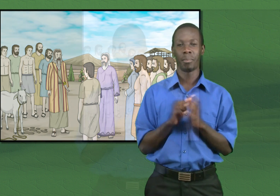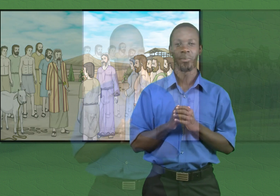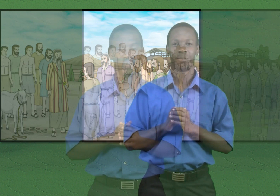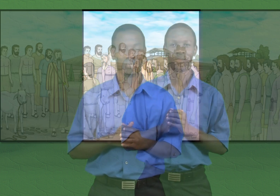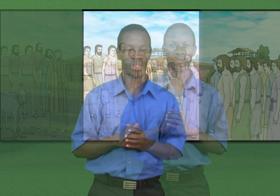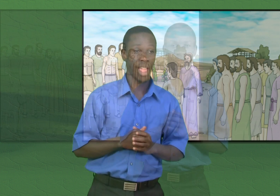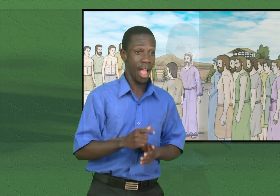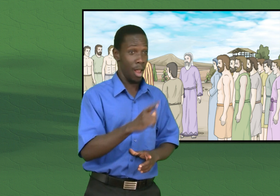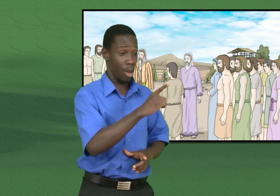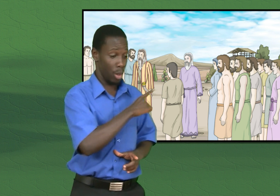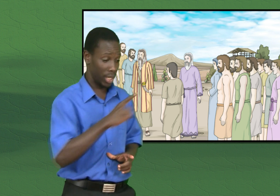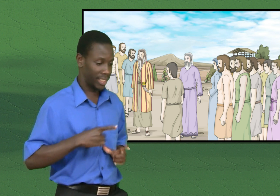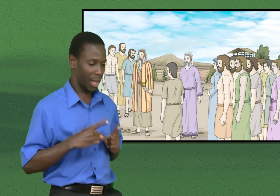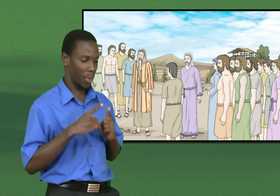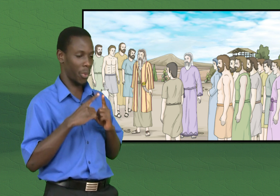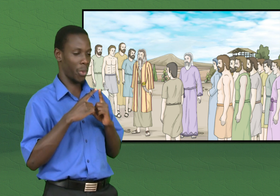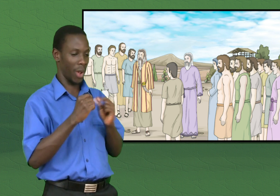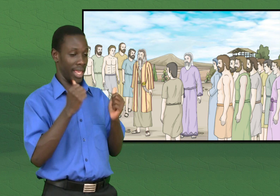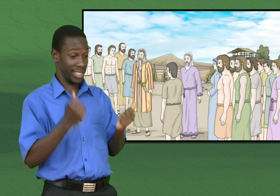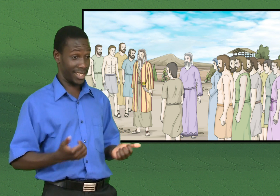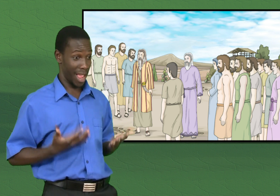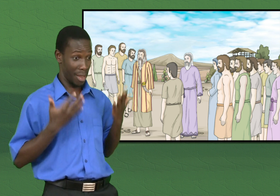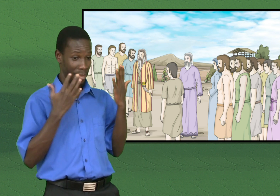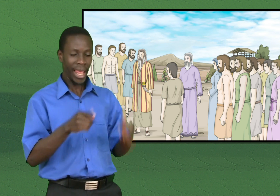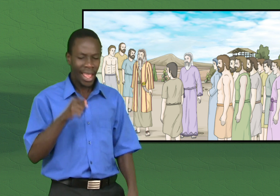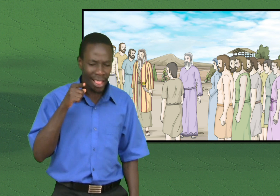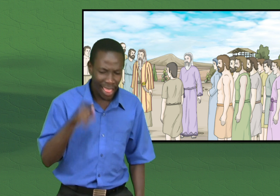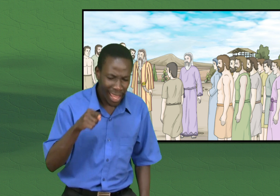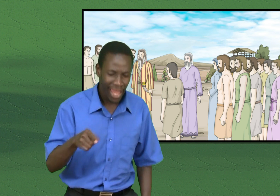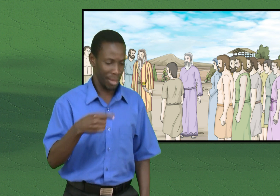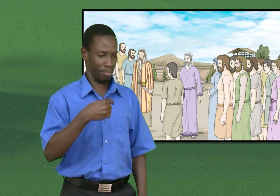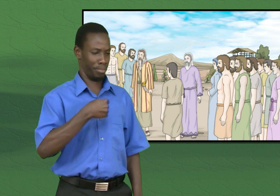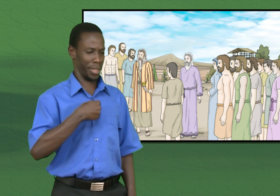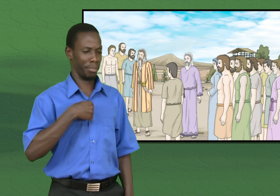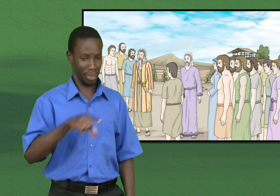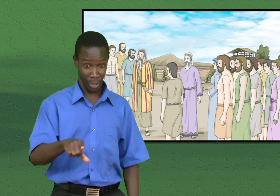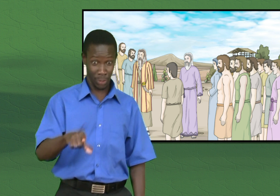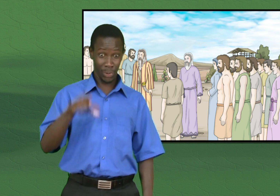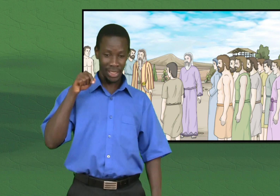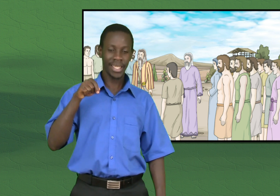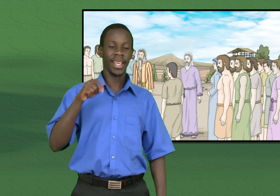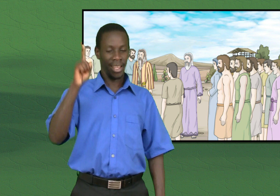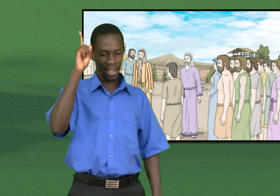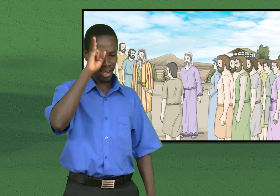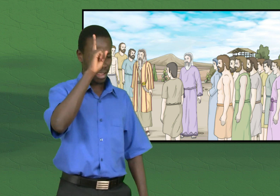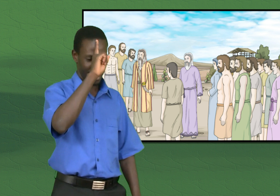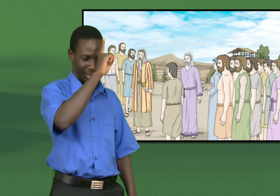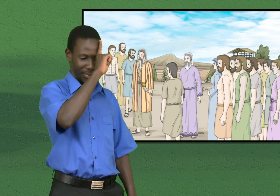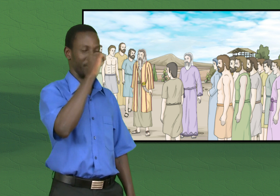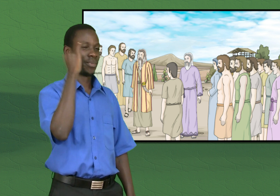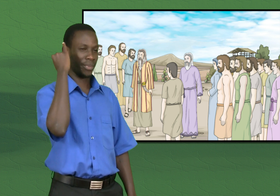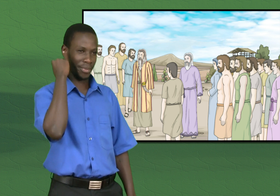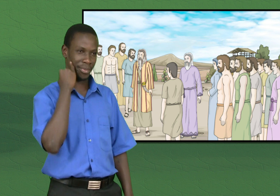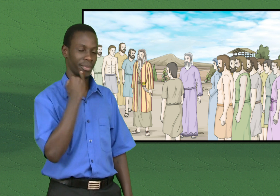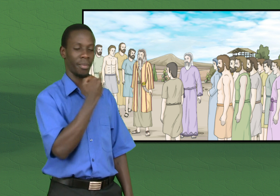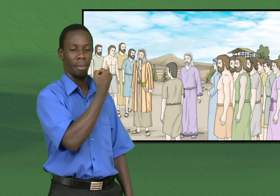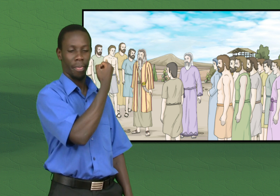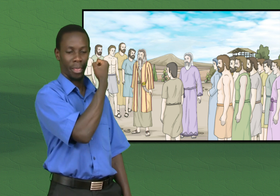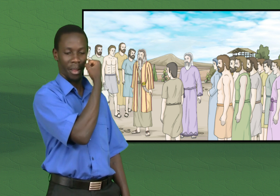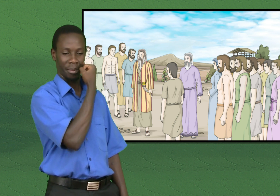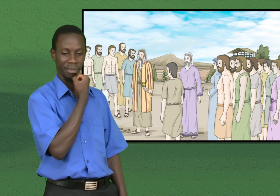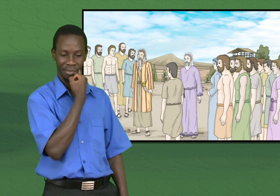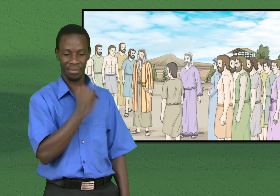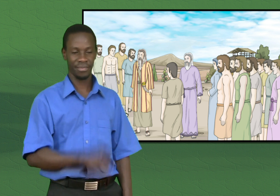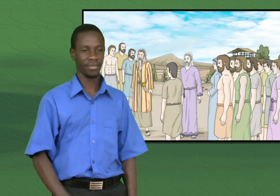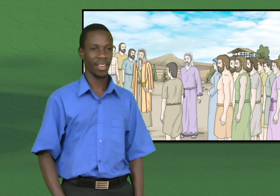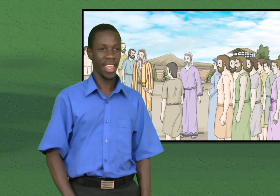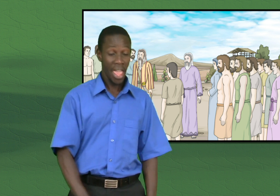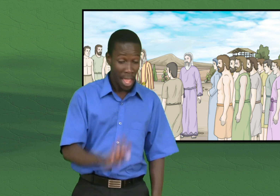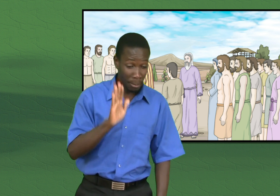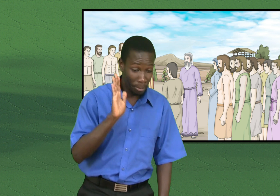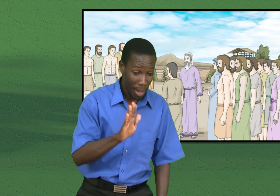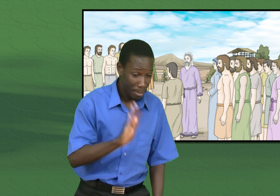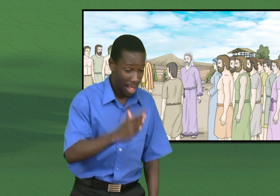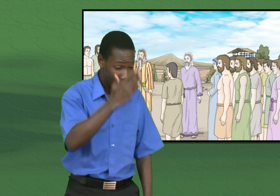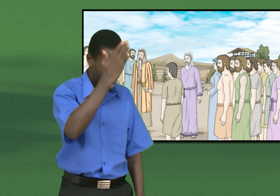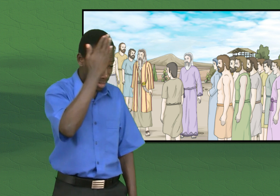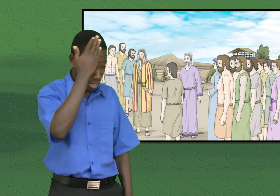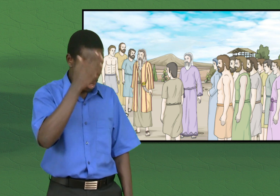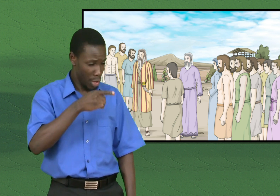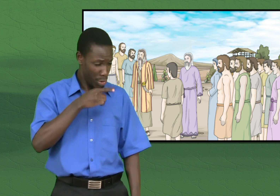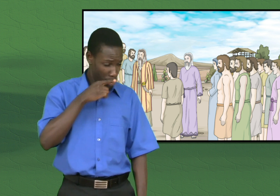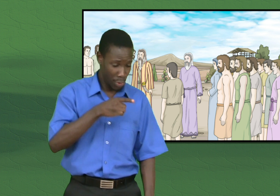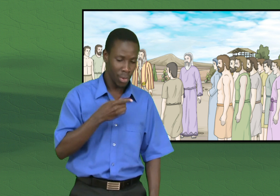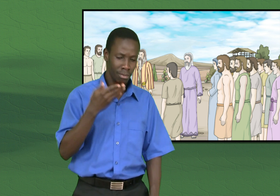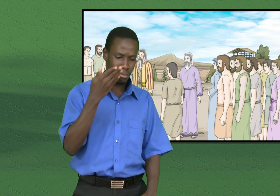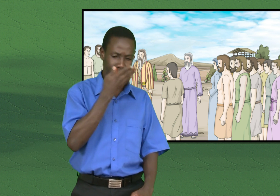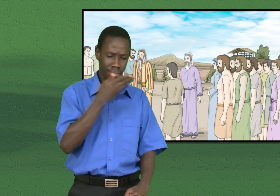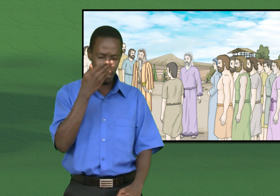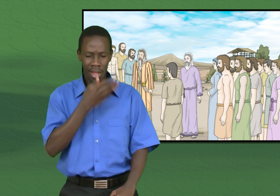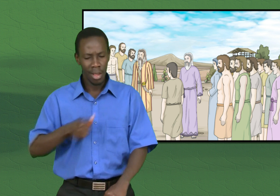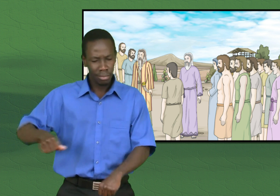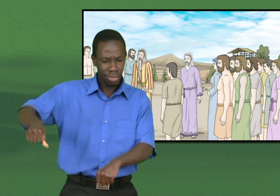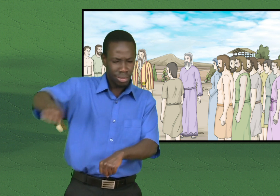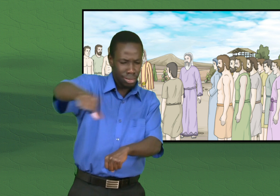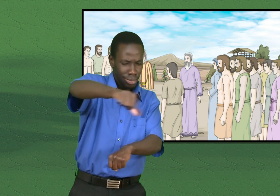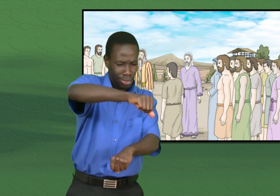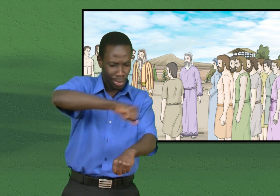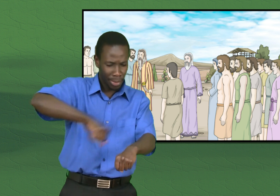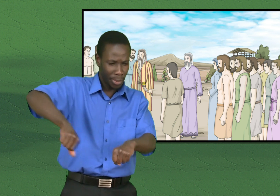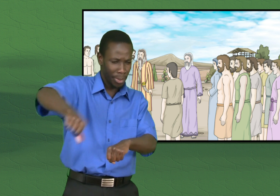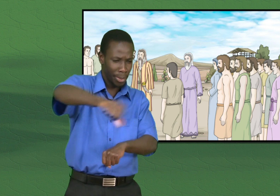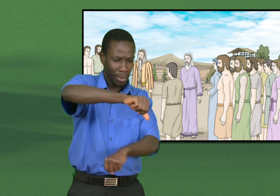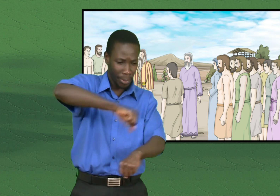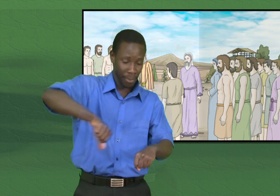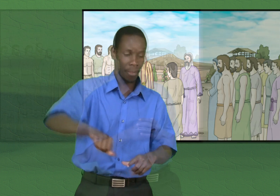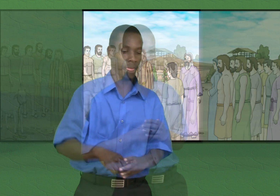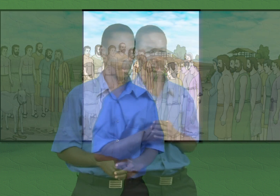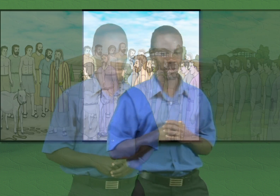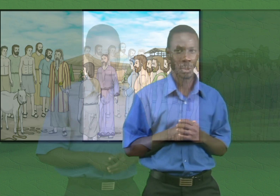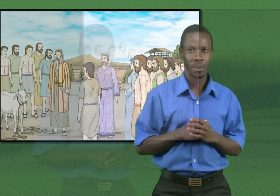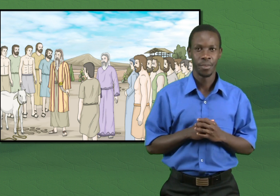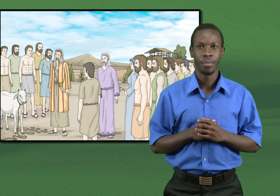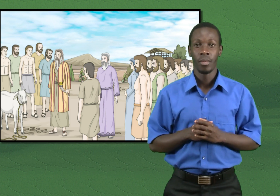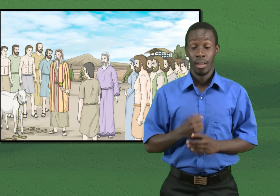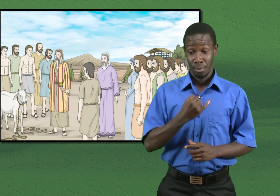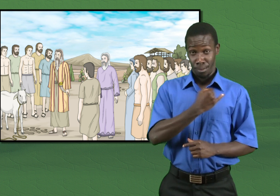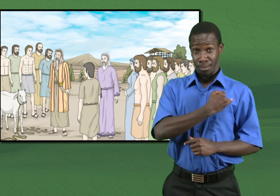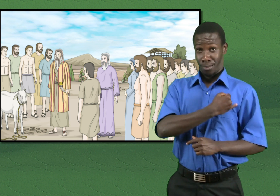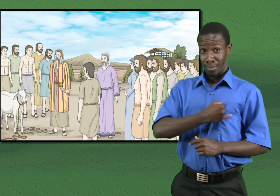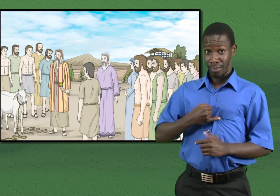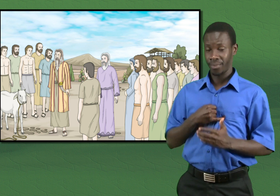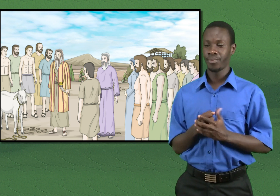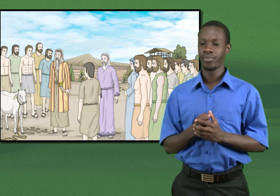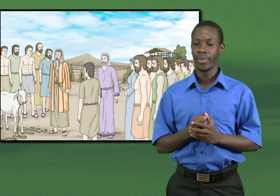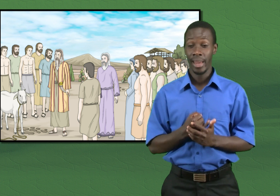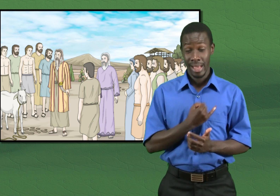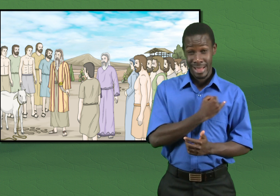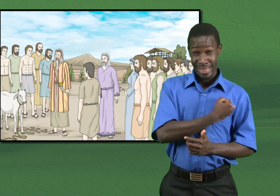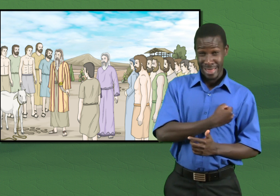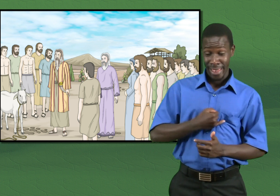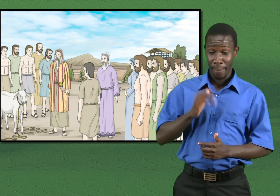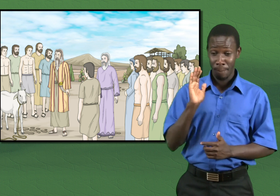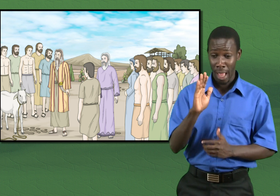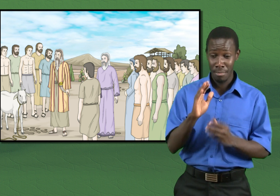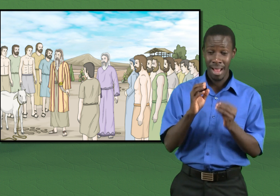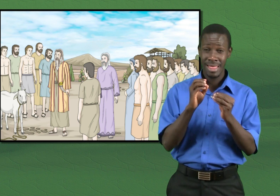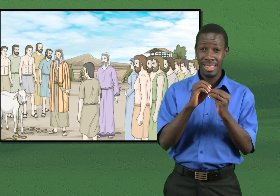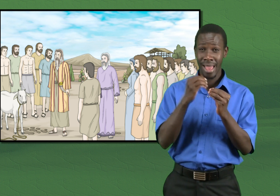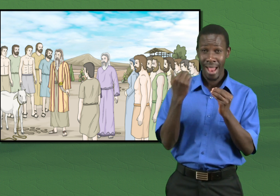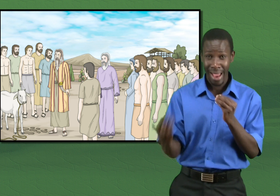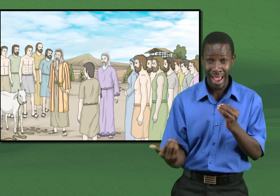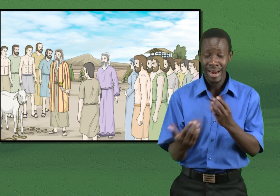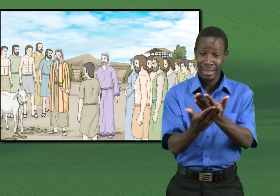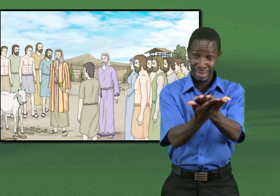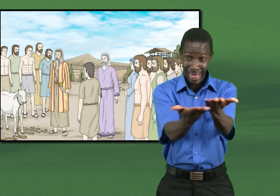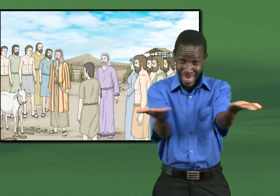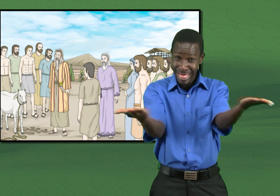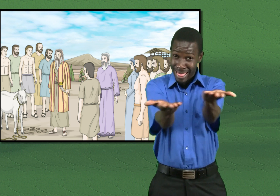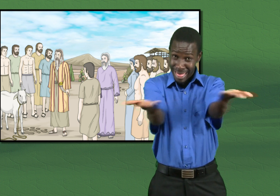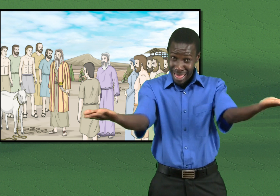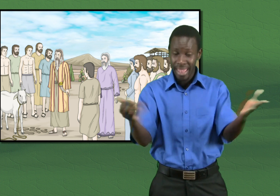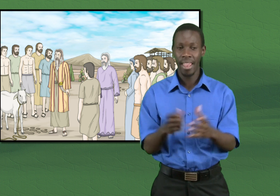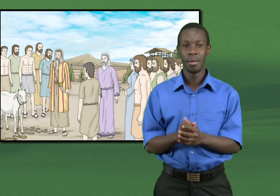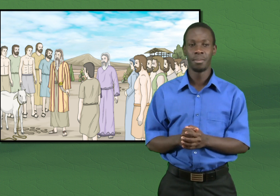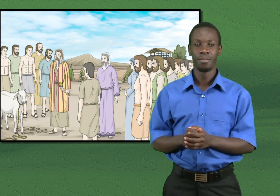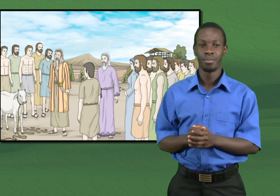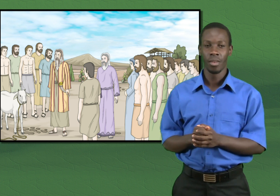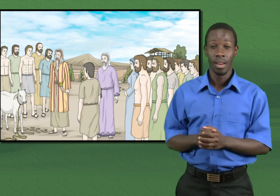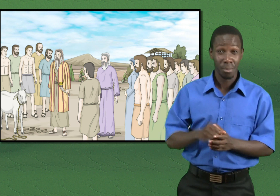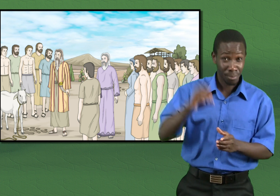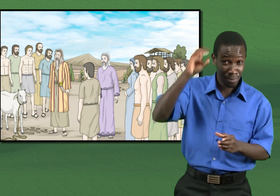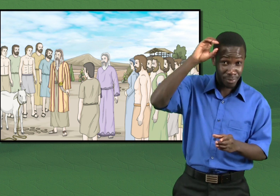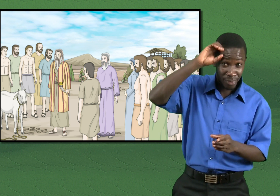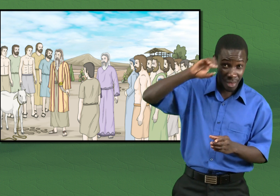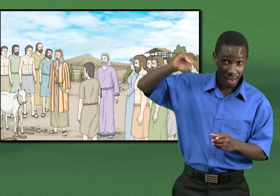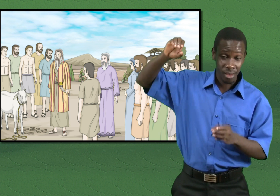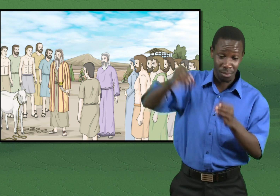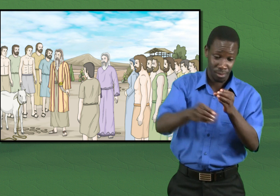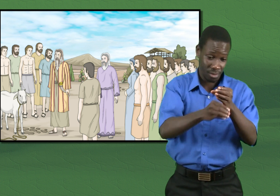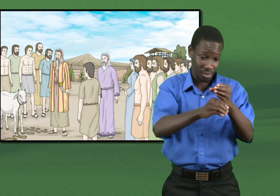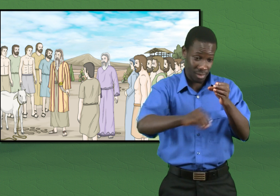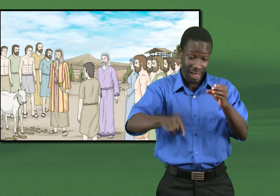He was ruddy, with beautiful eyes and a handsome appearance.